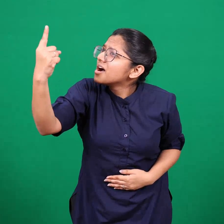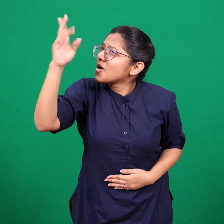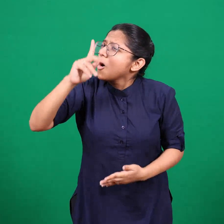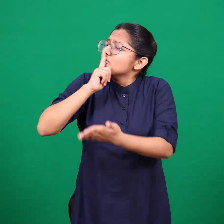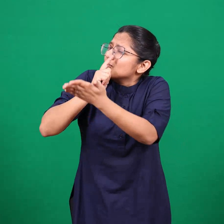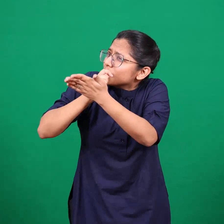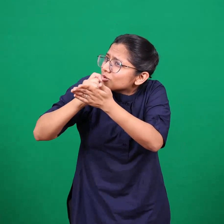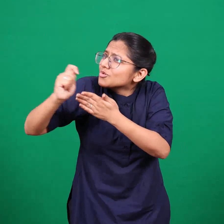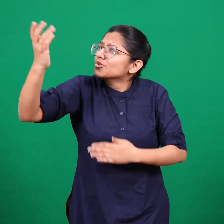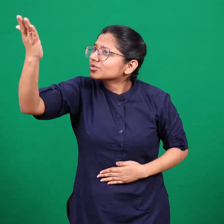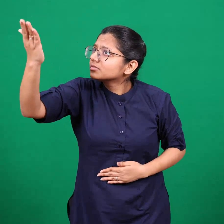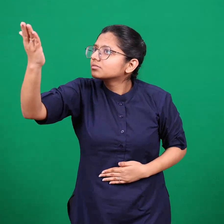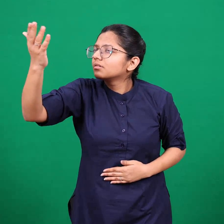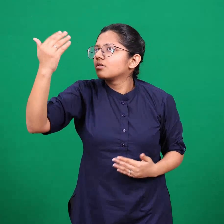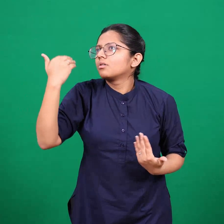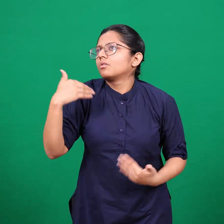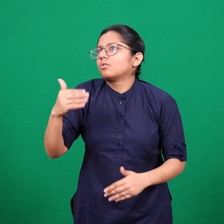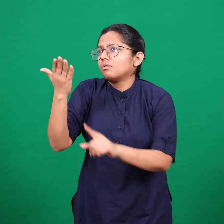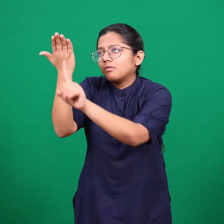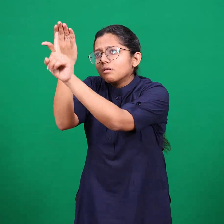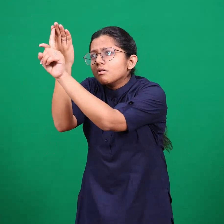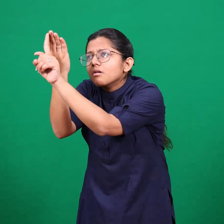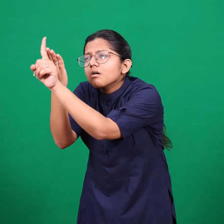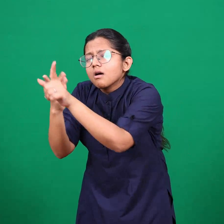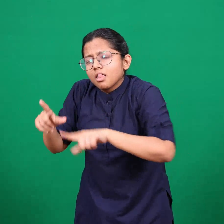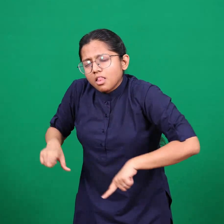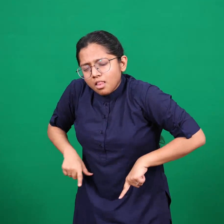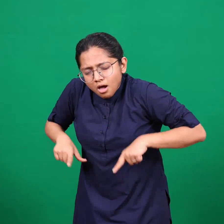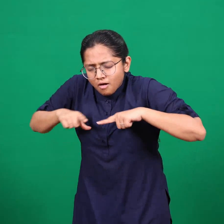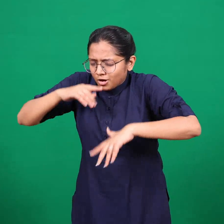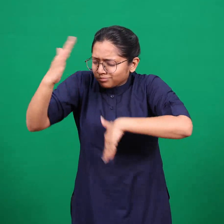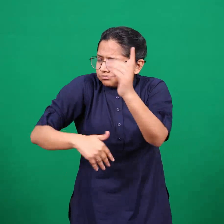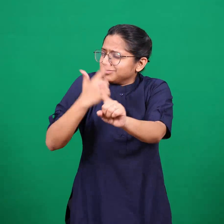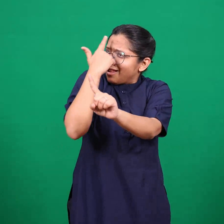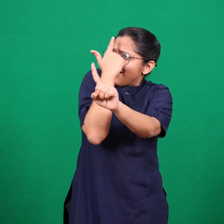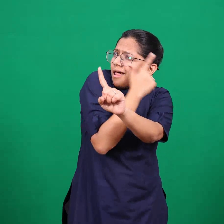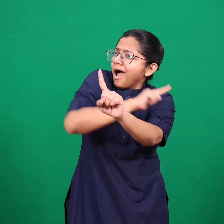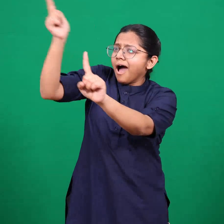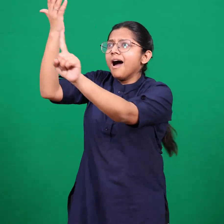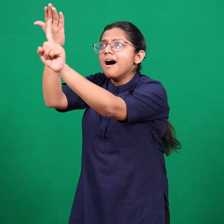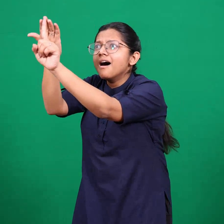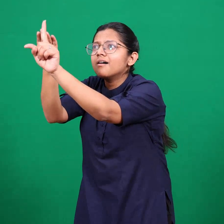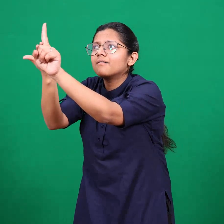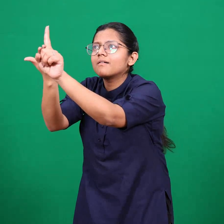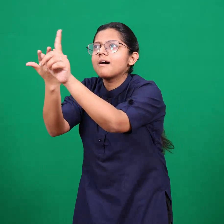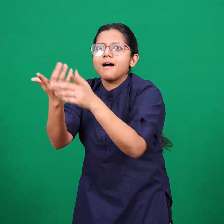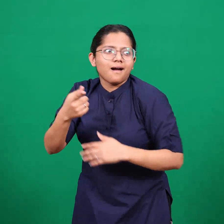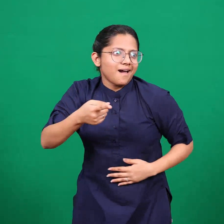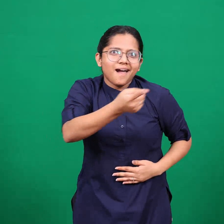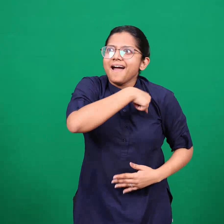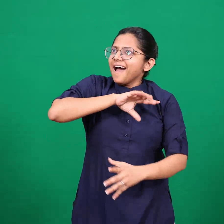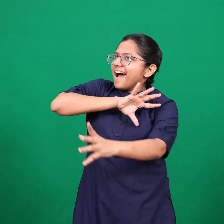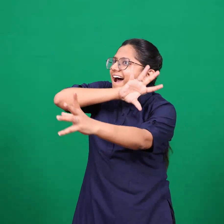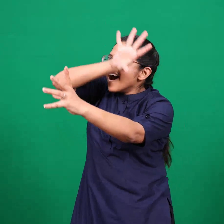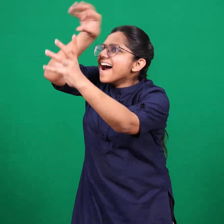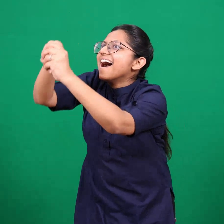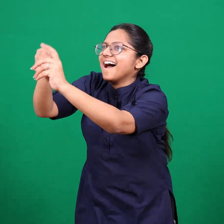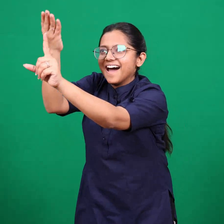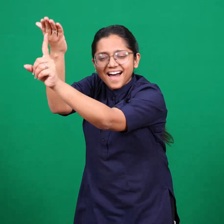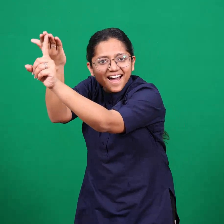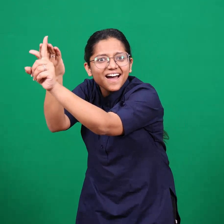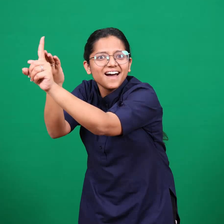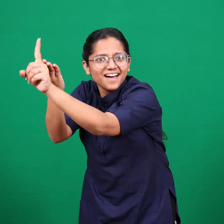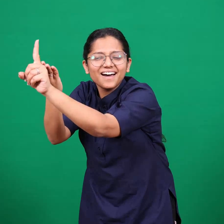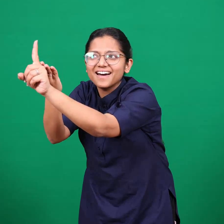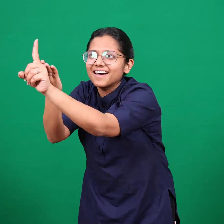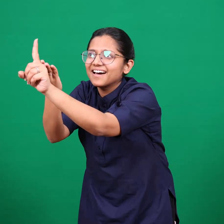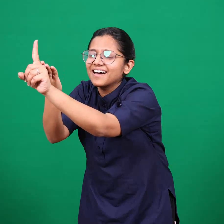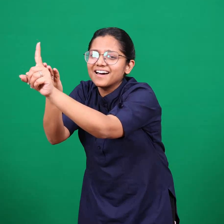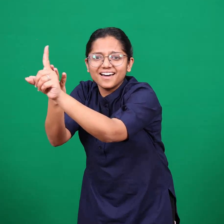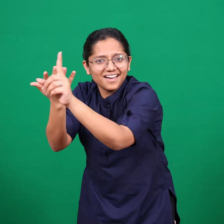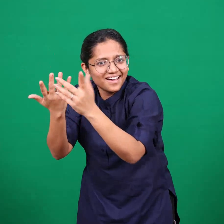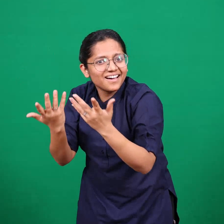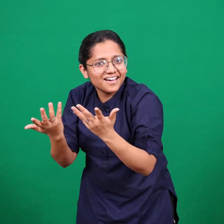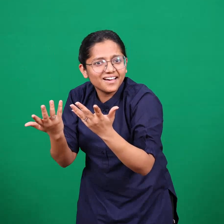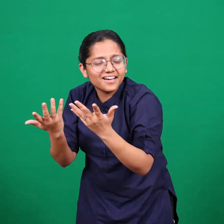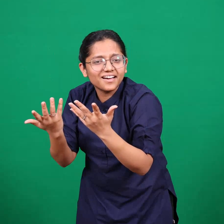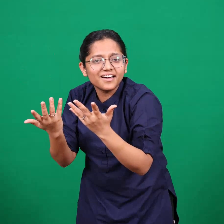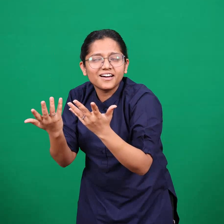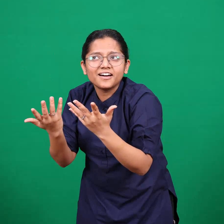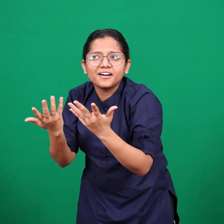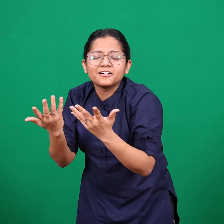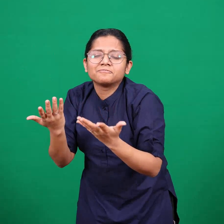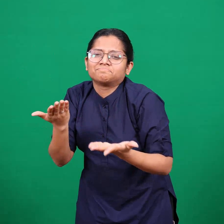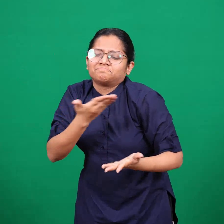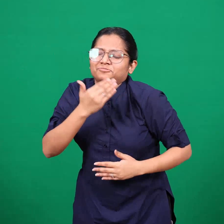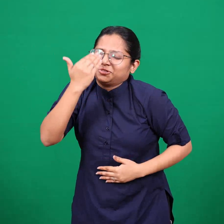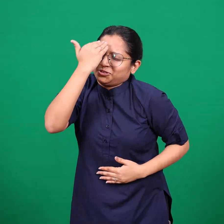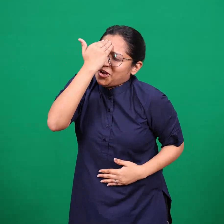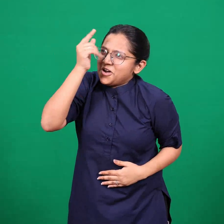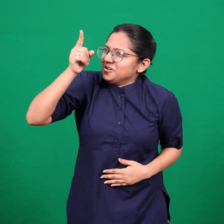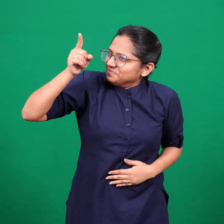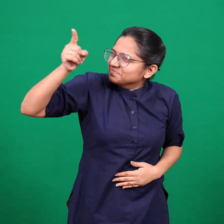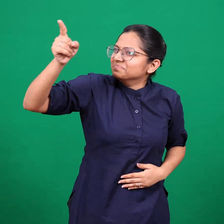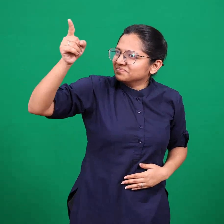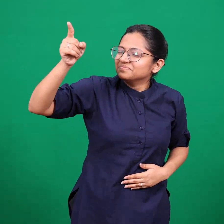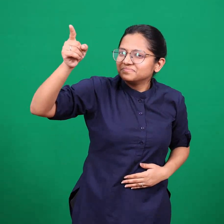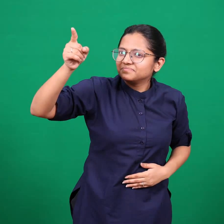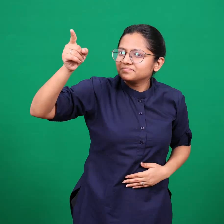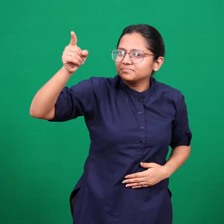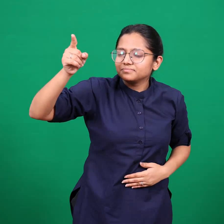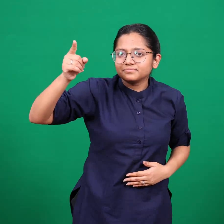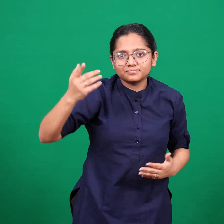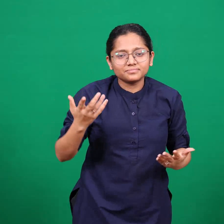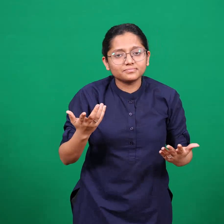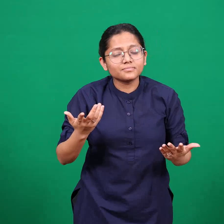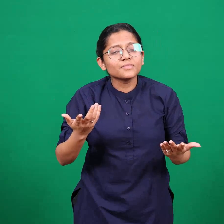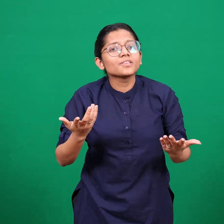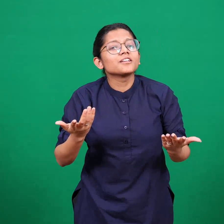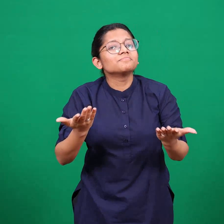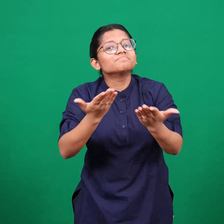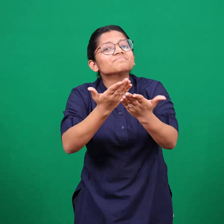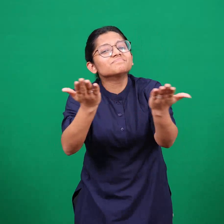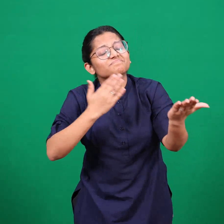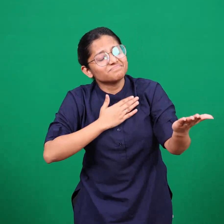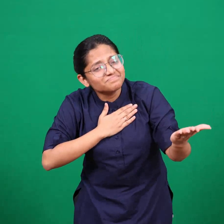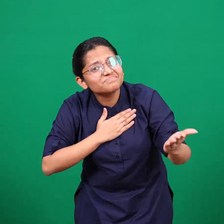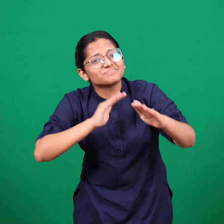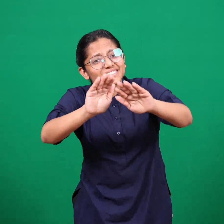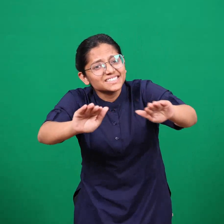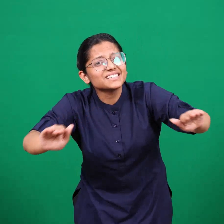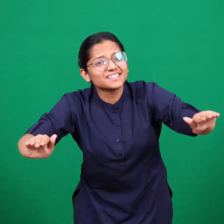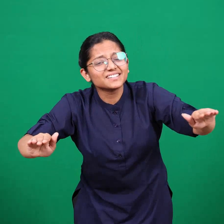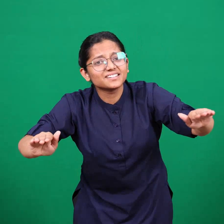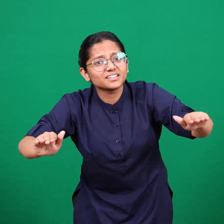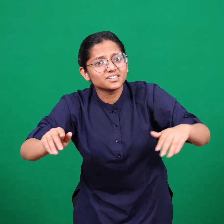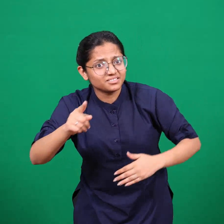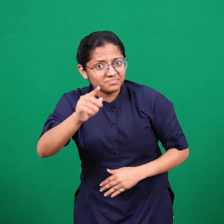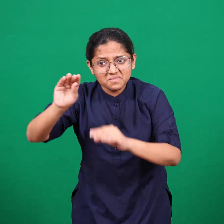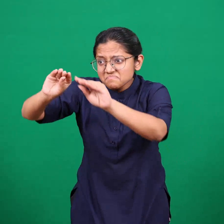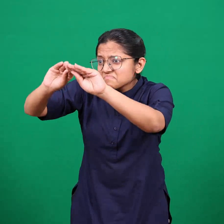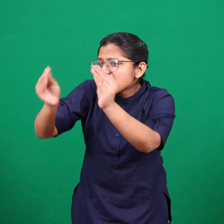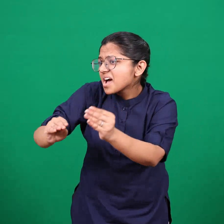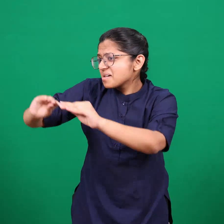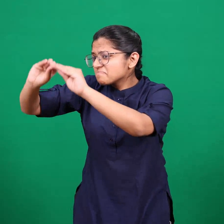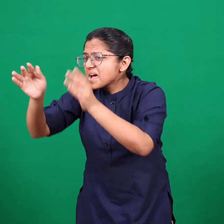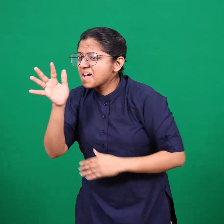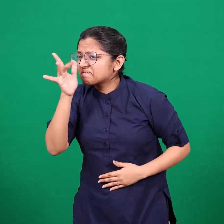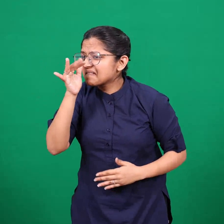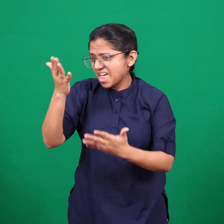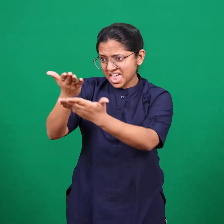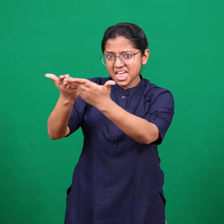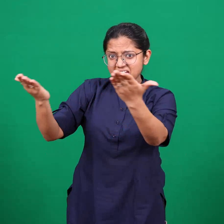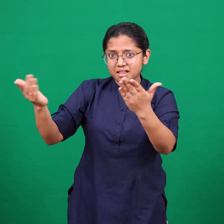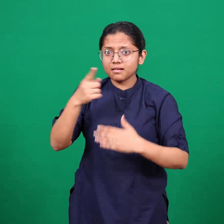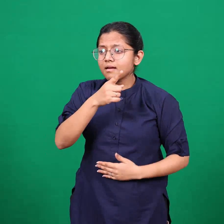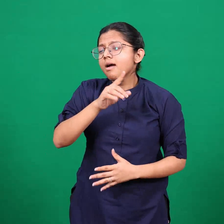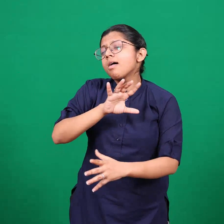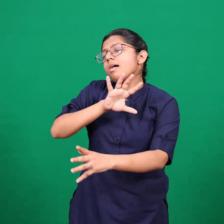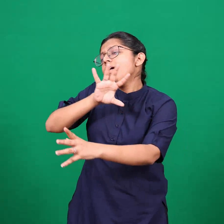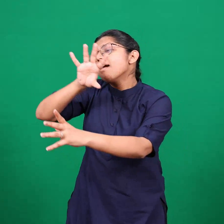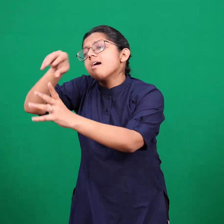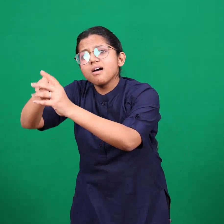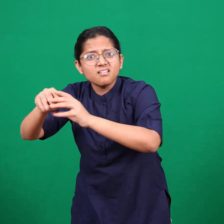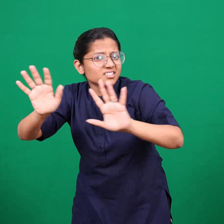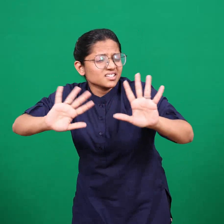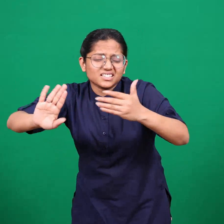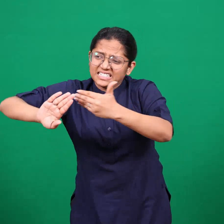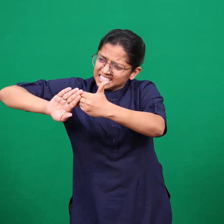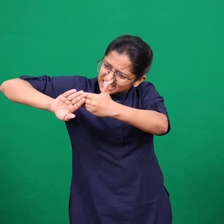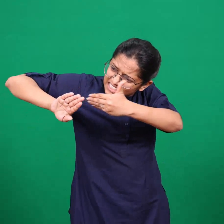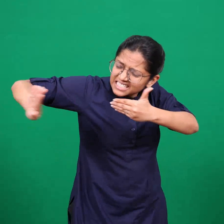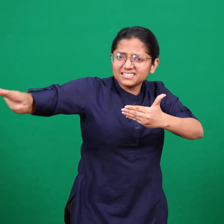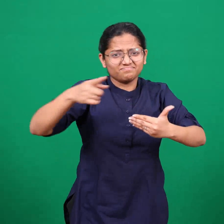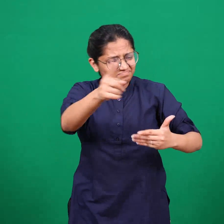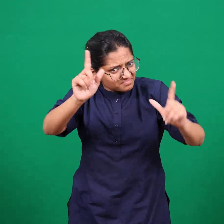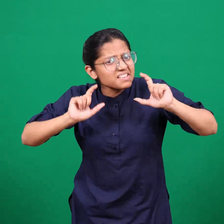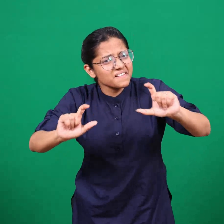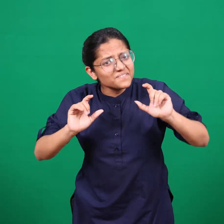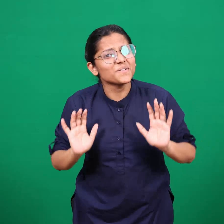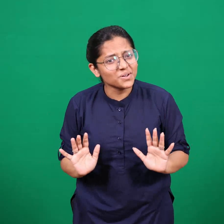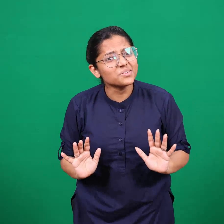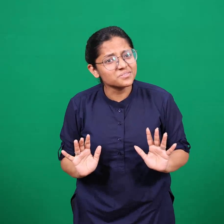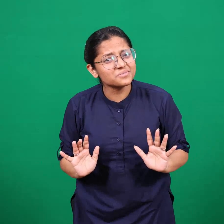and we are in Him who is true- in His Son Jesus Christ. He is the true God and eternal life.